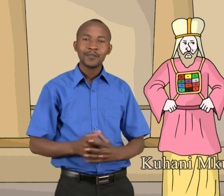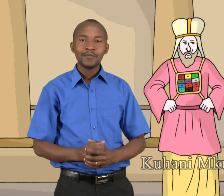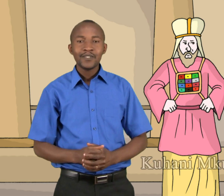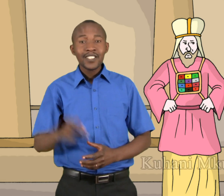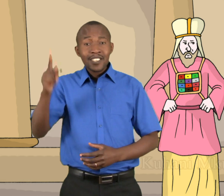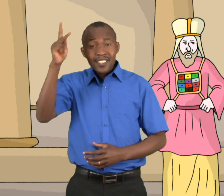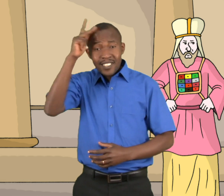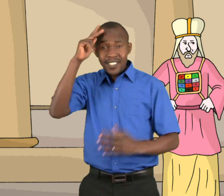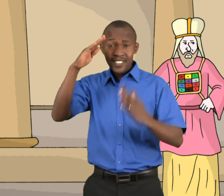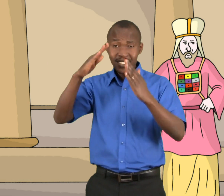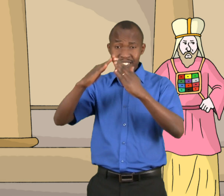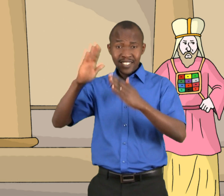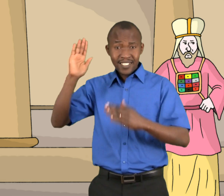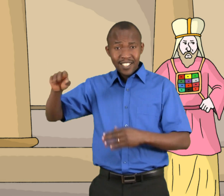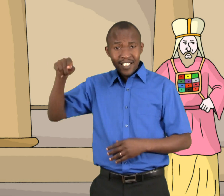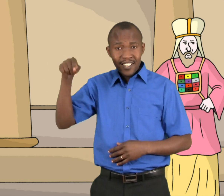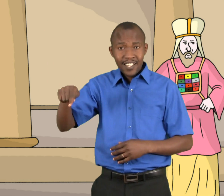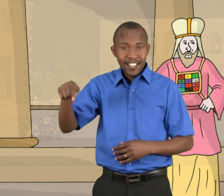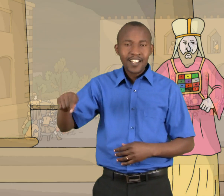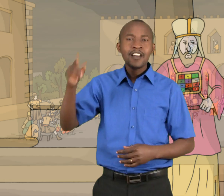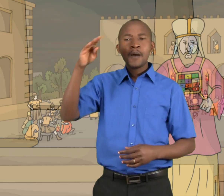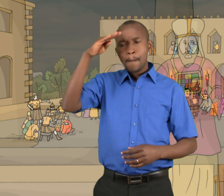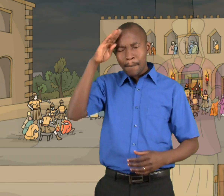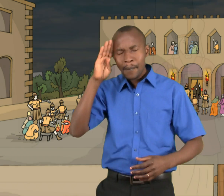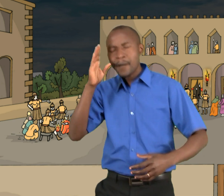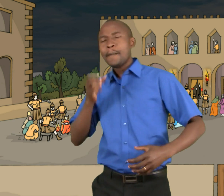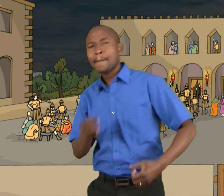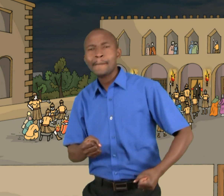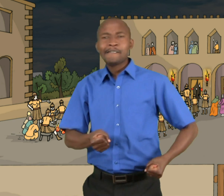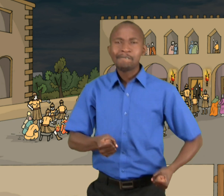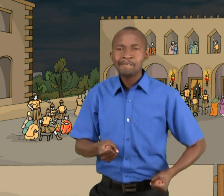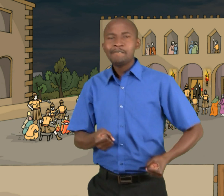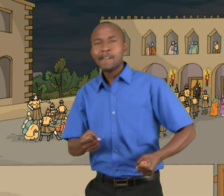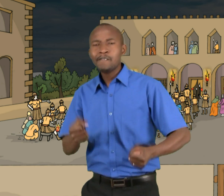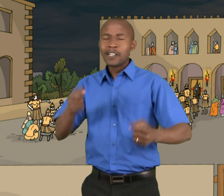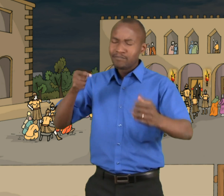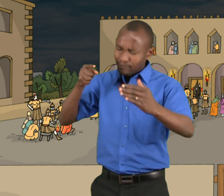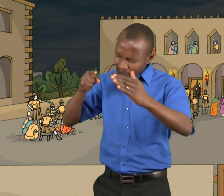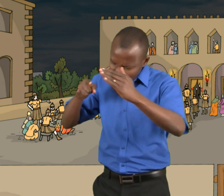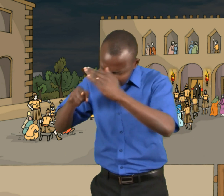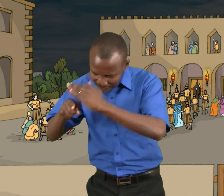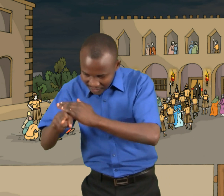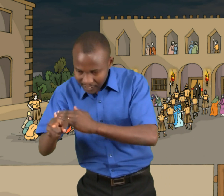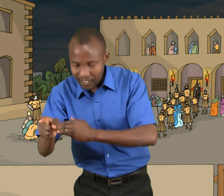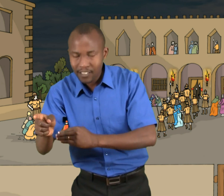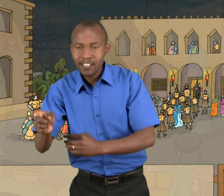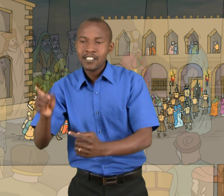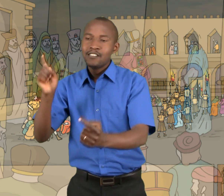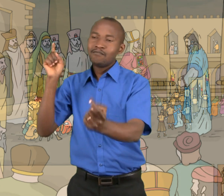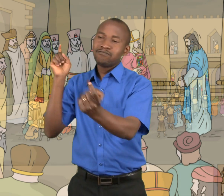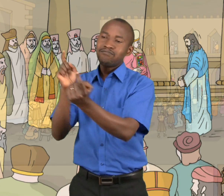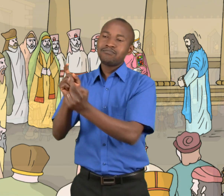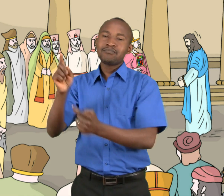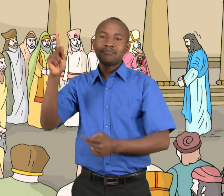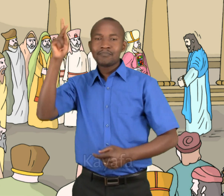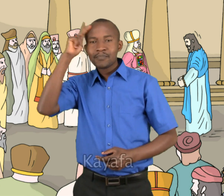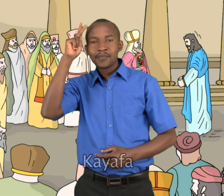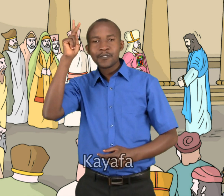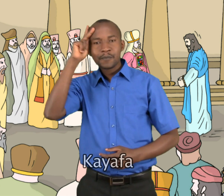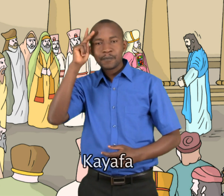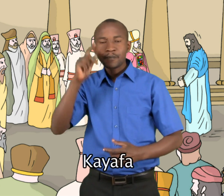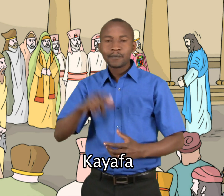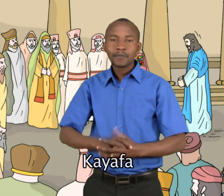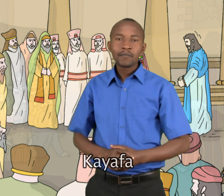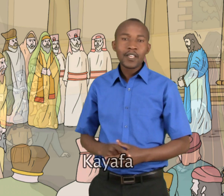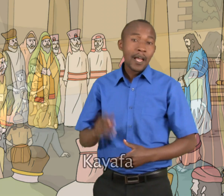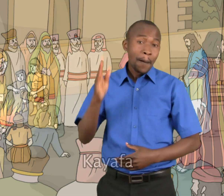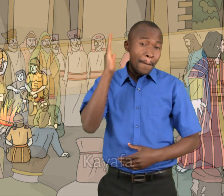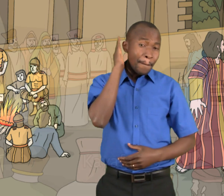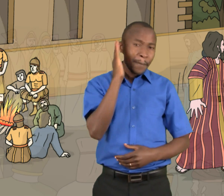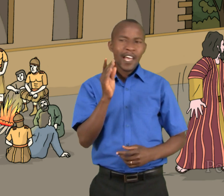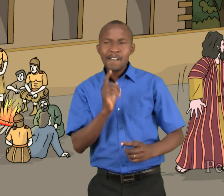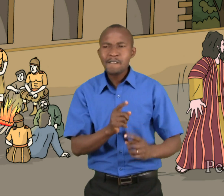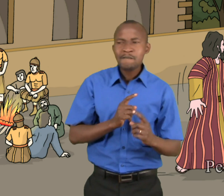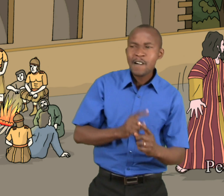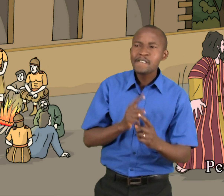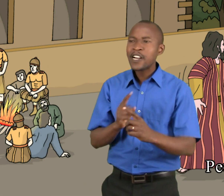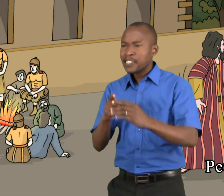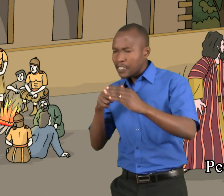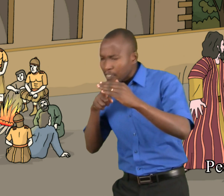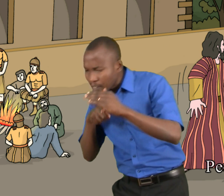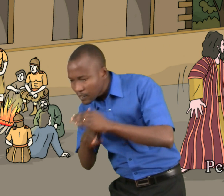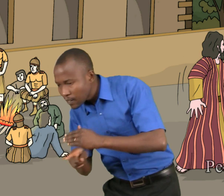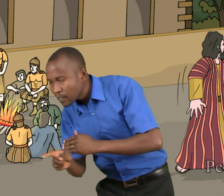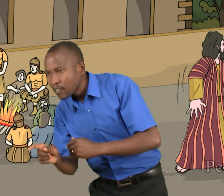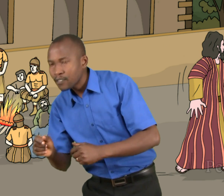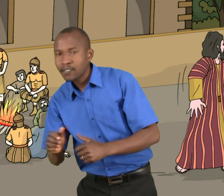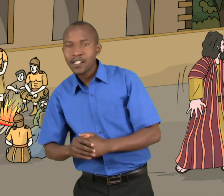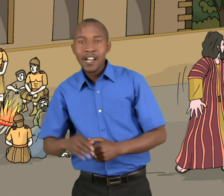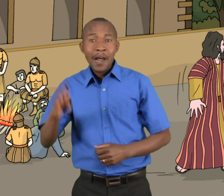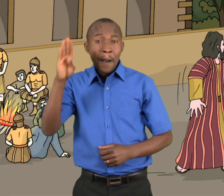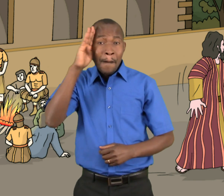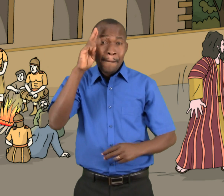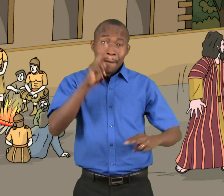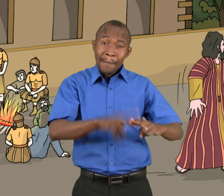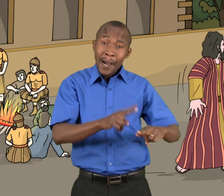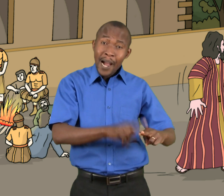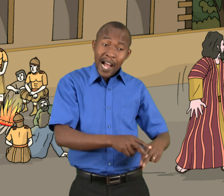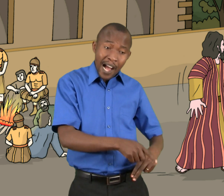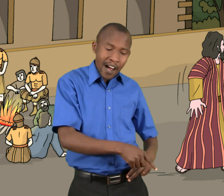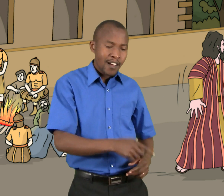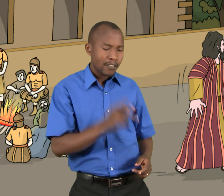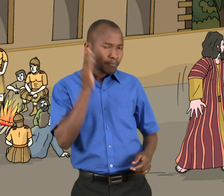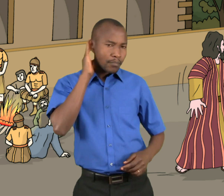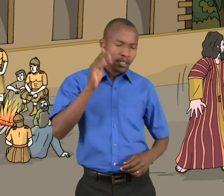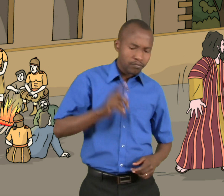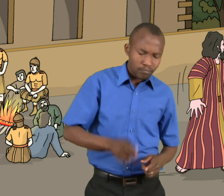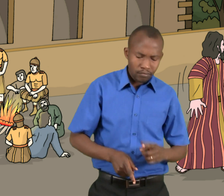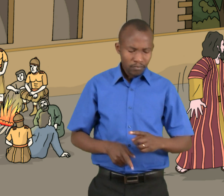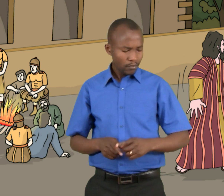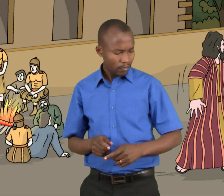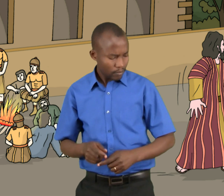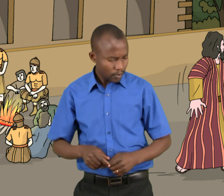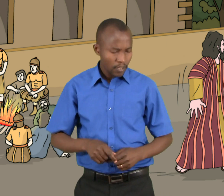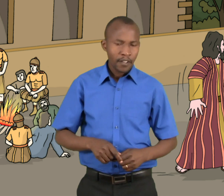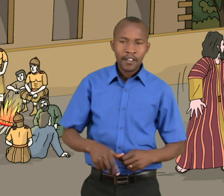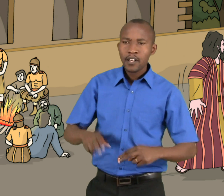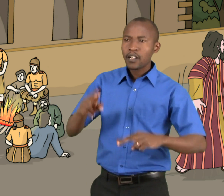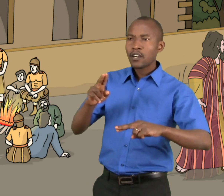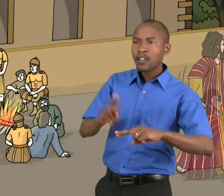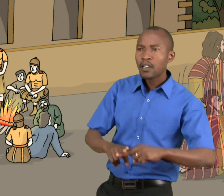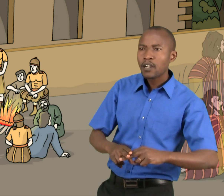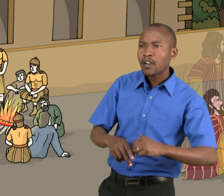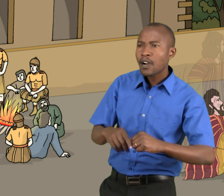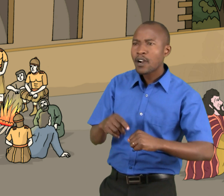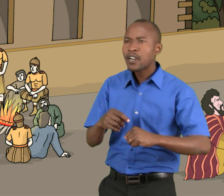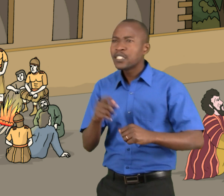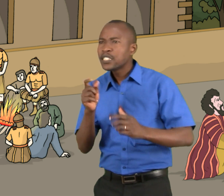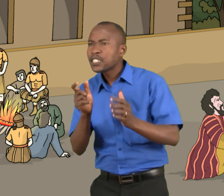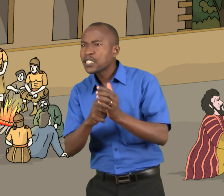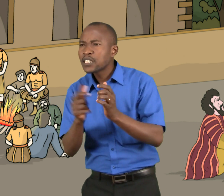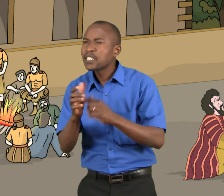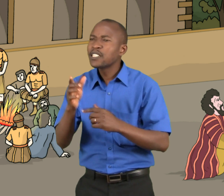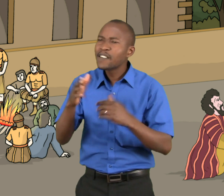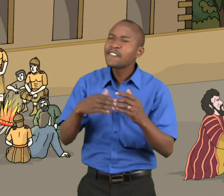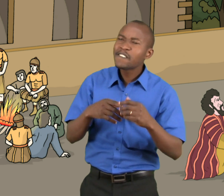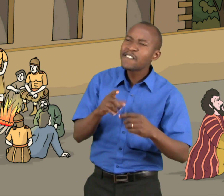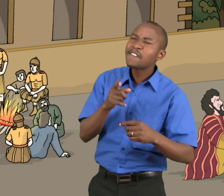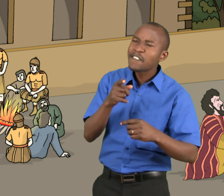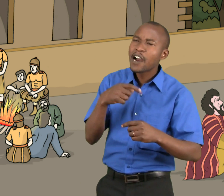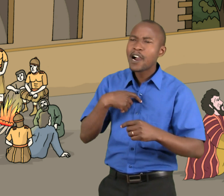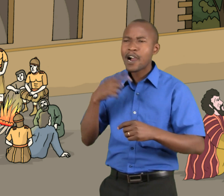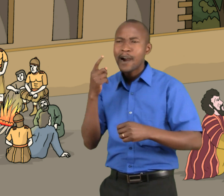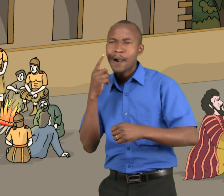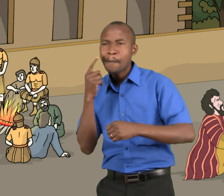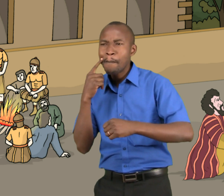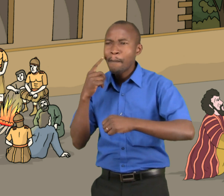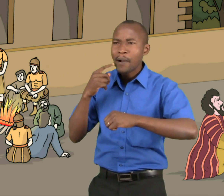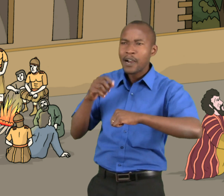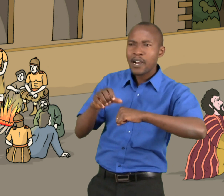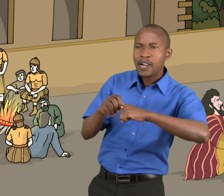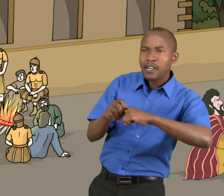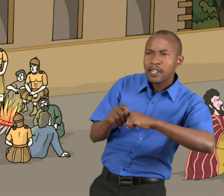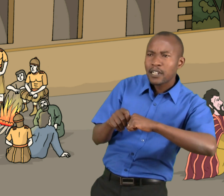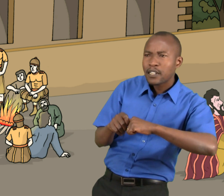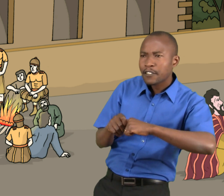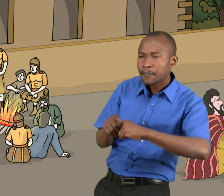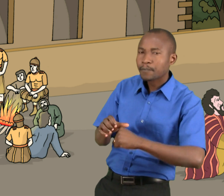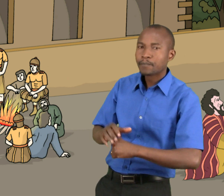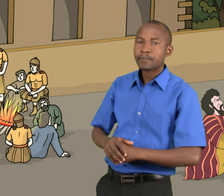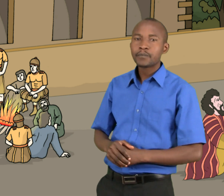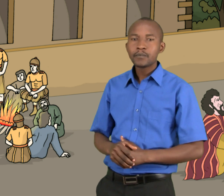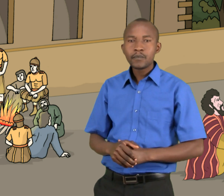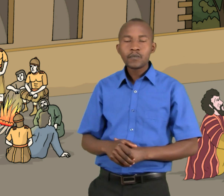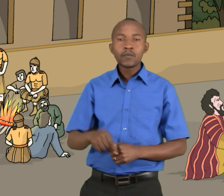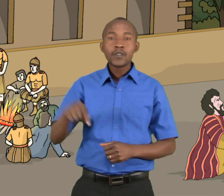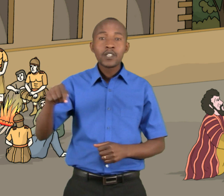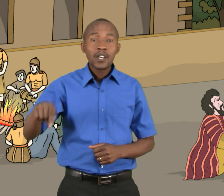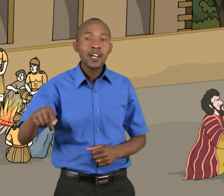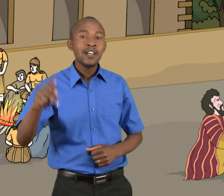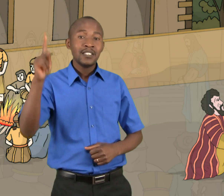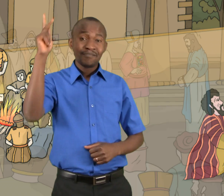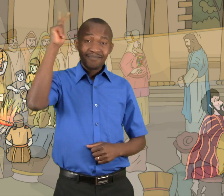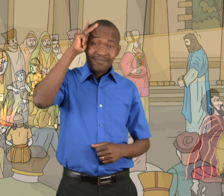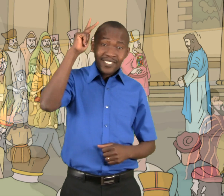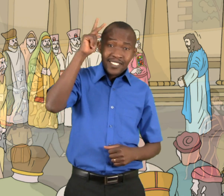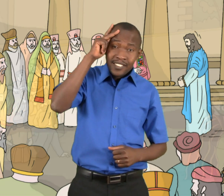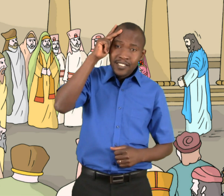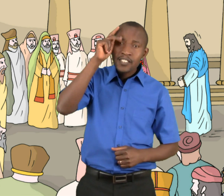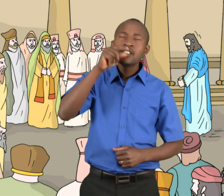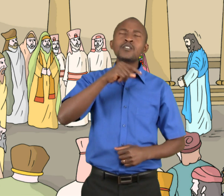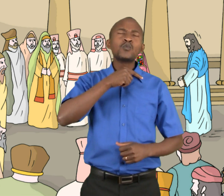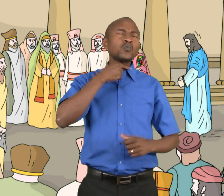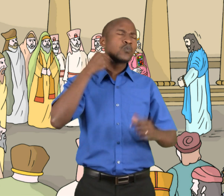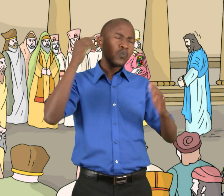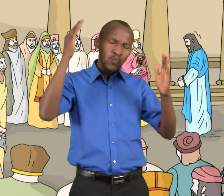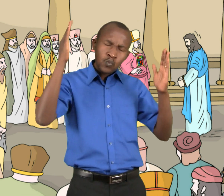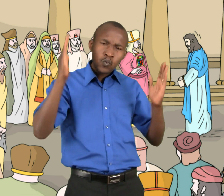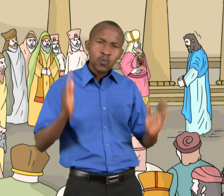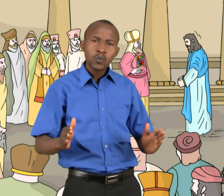And he went in and sat down with the guards to see the outcome.